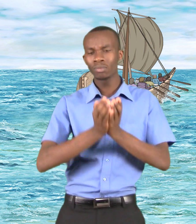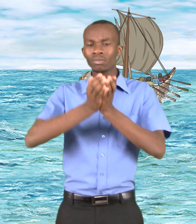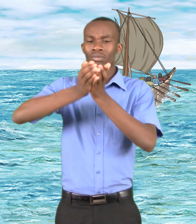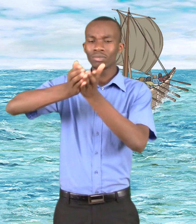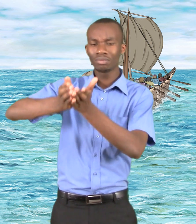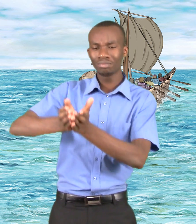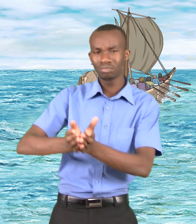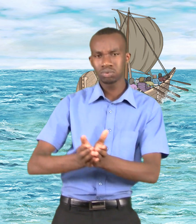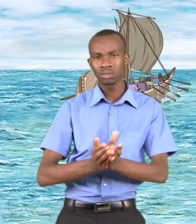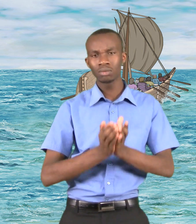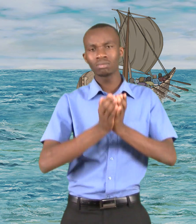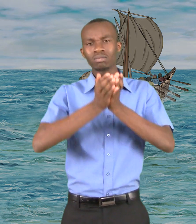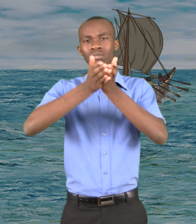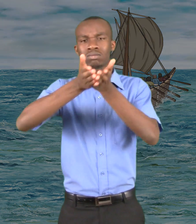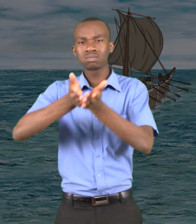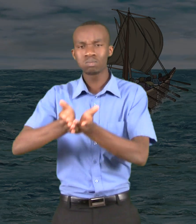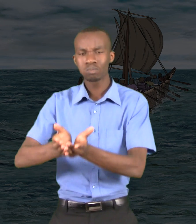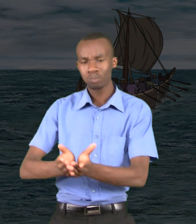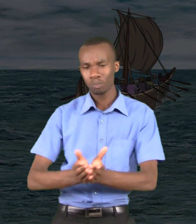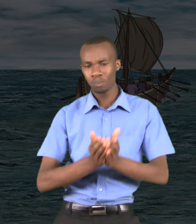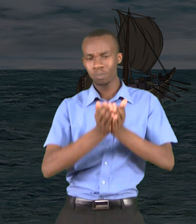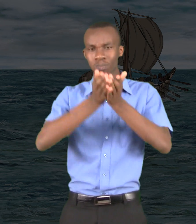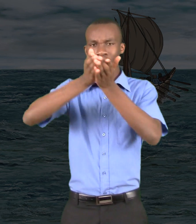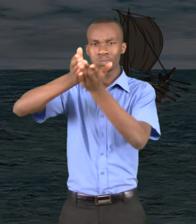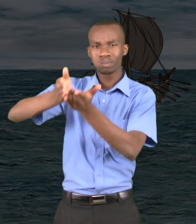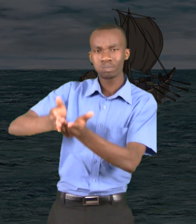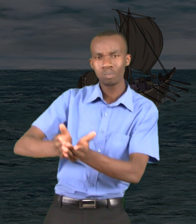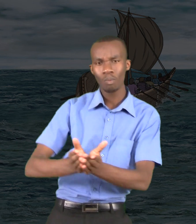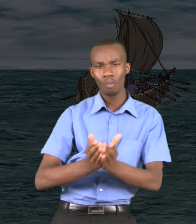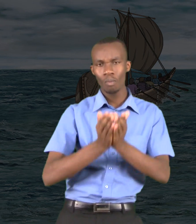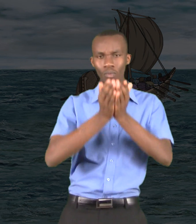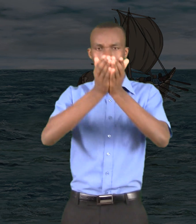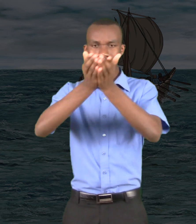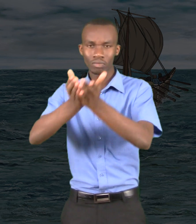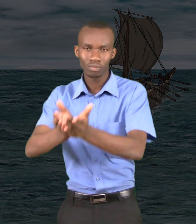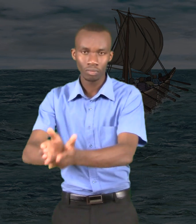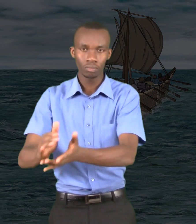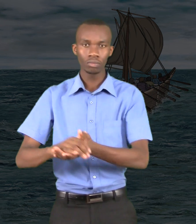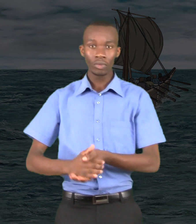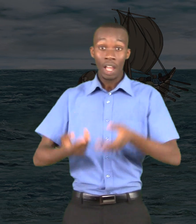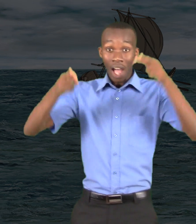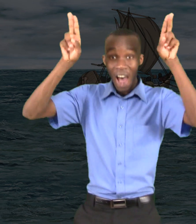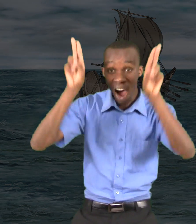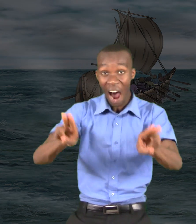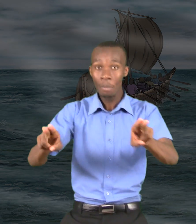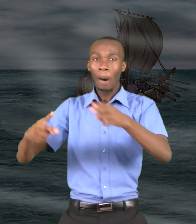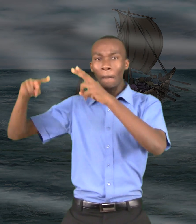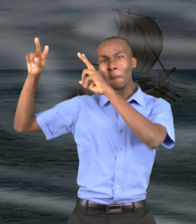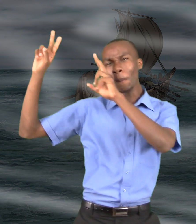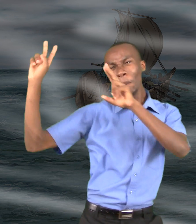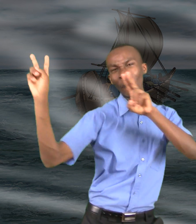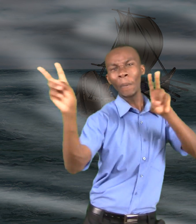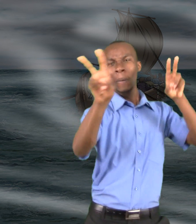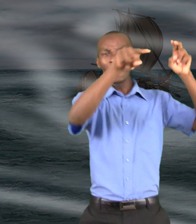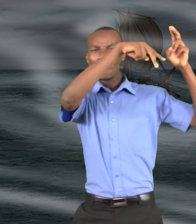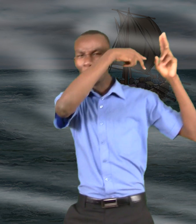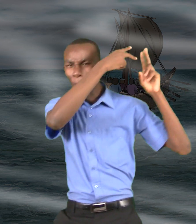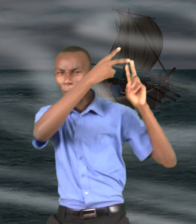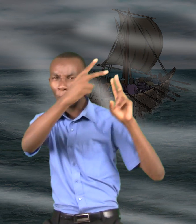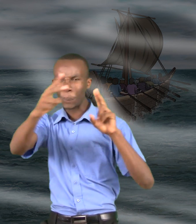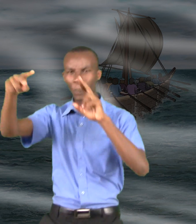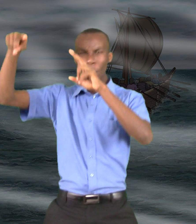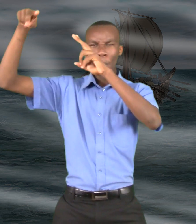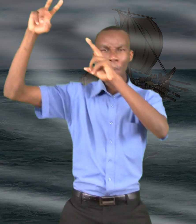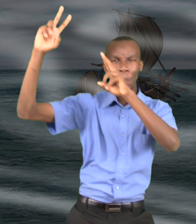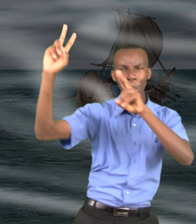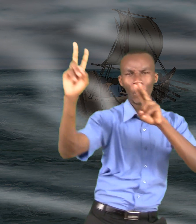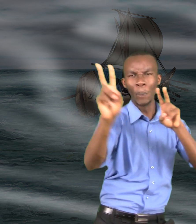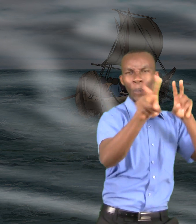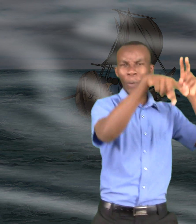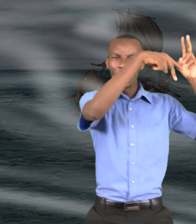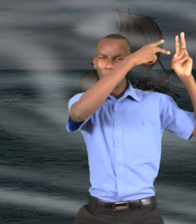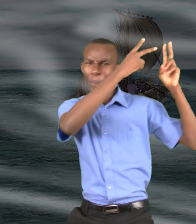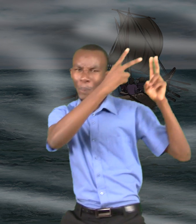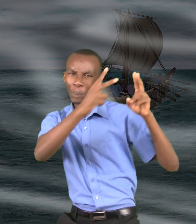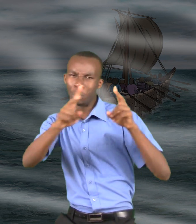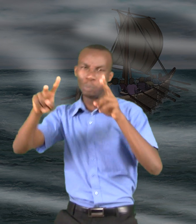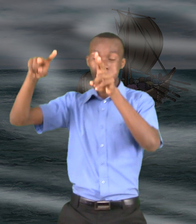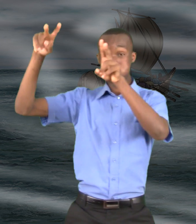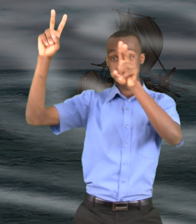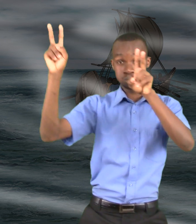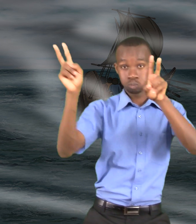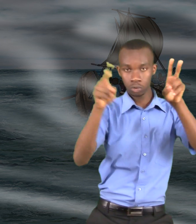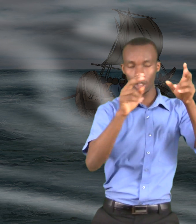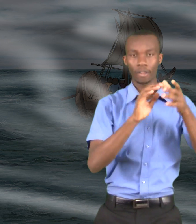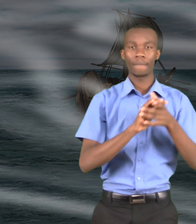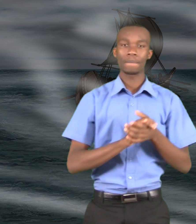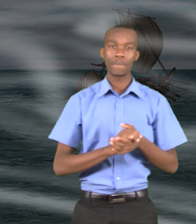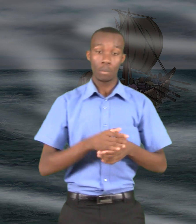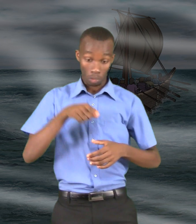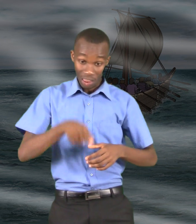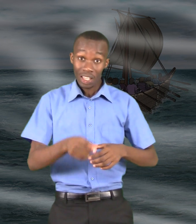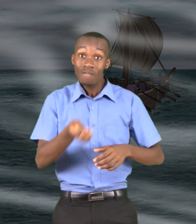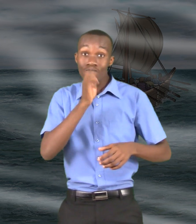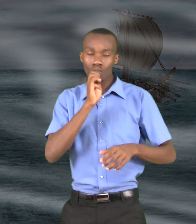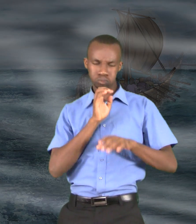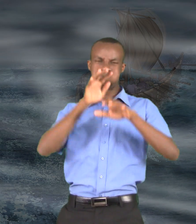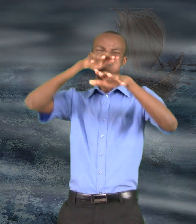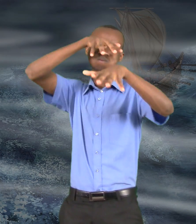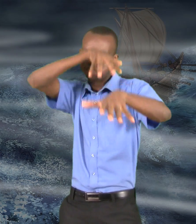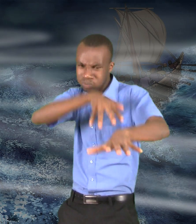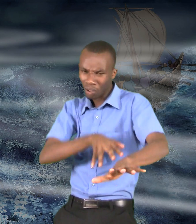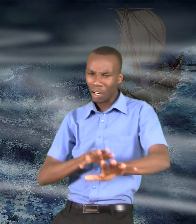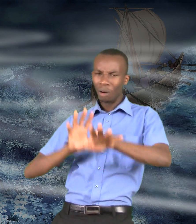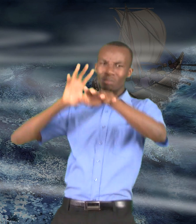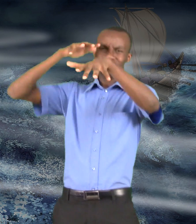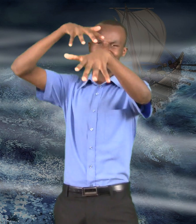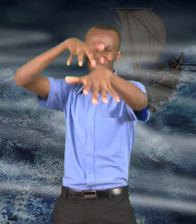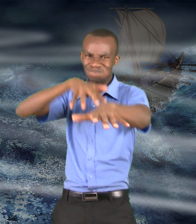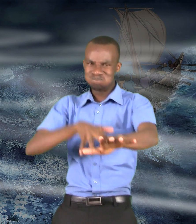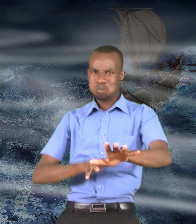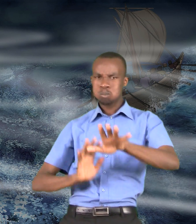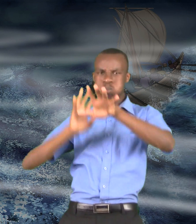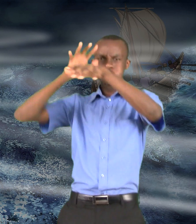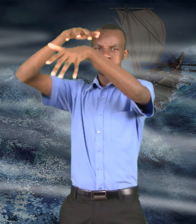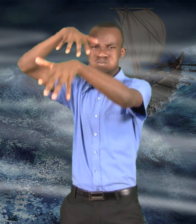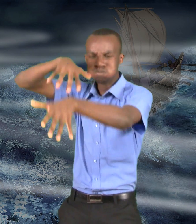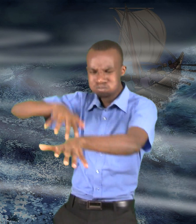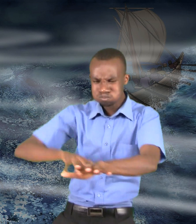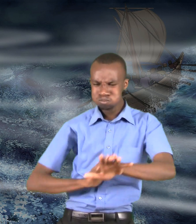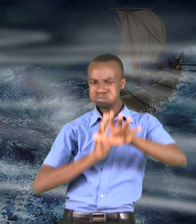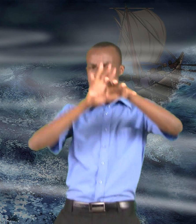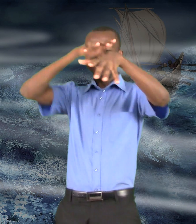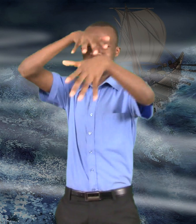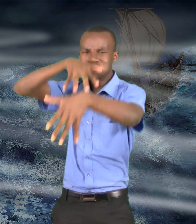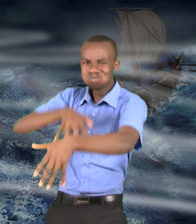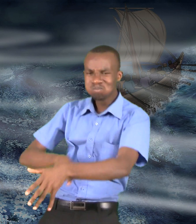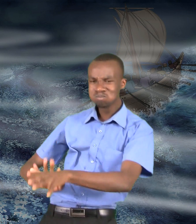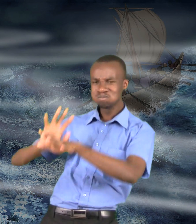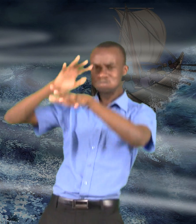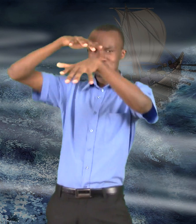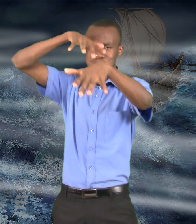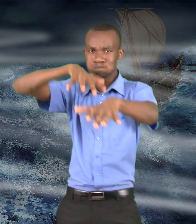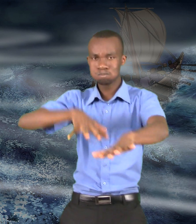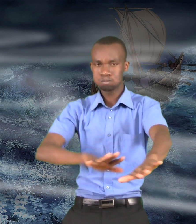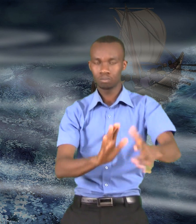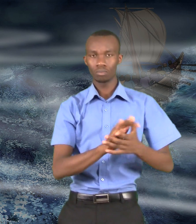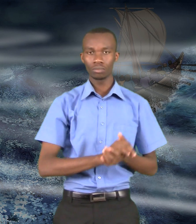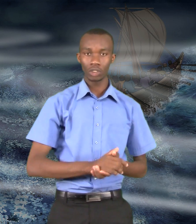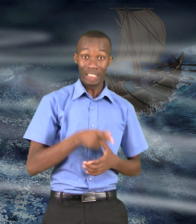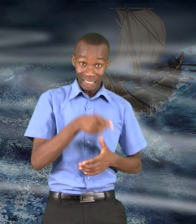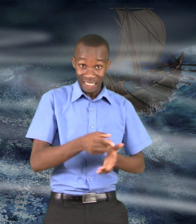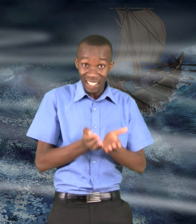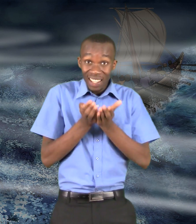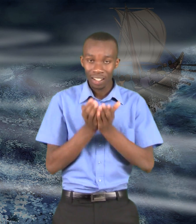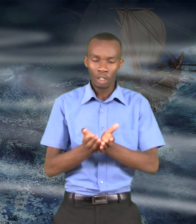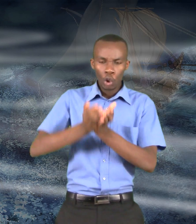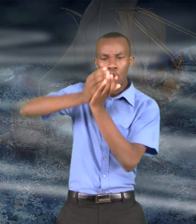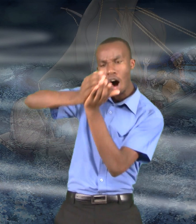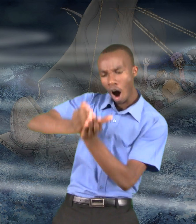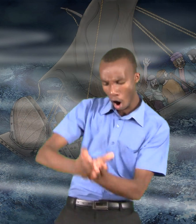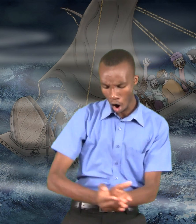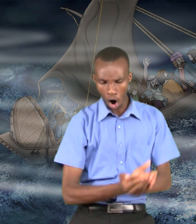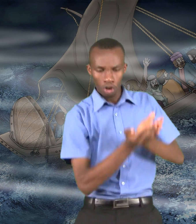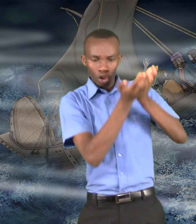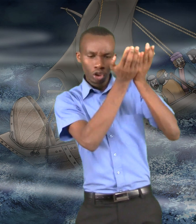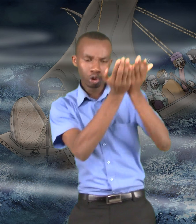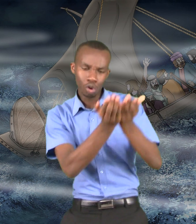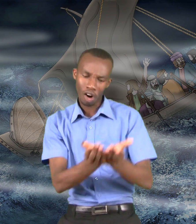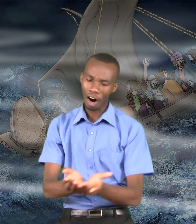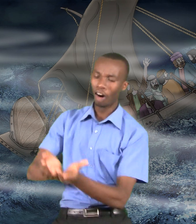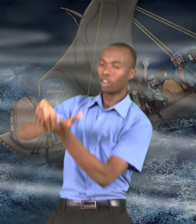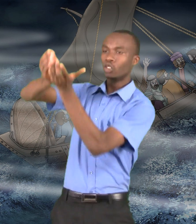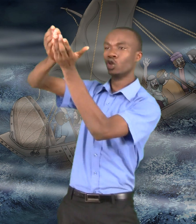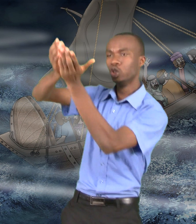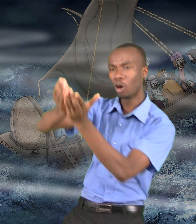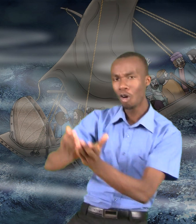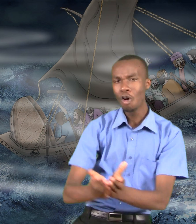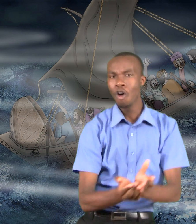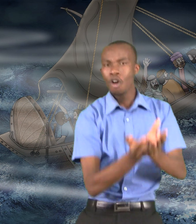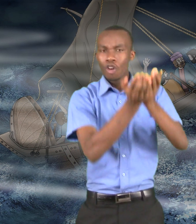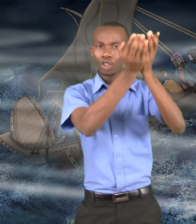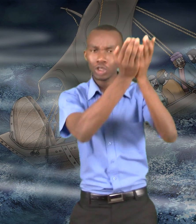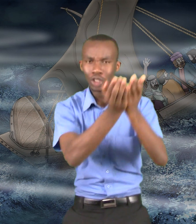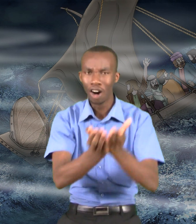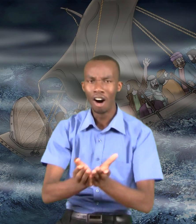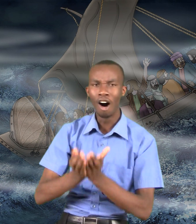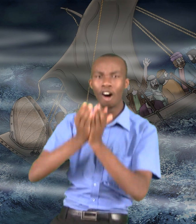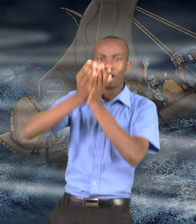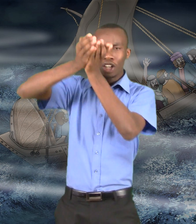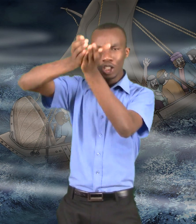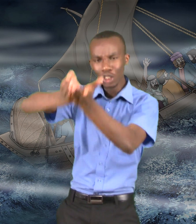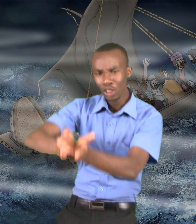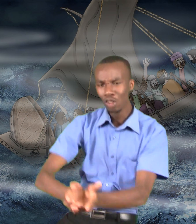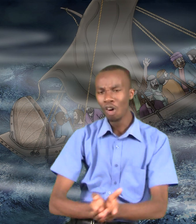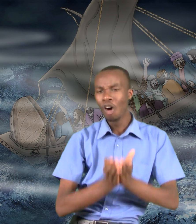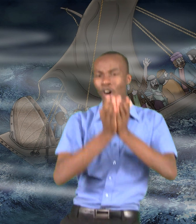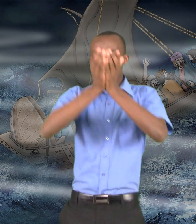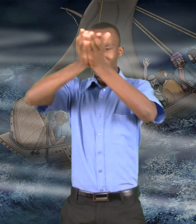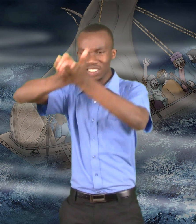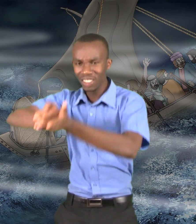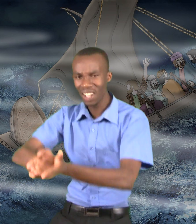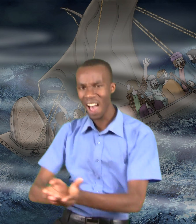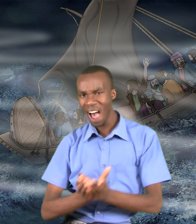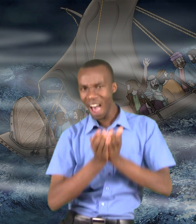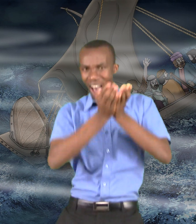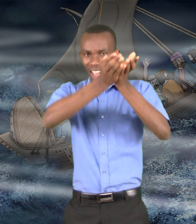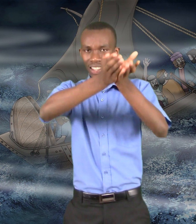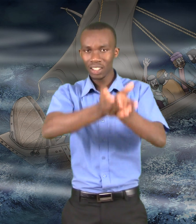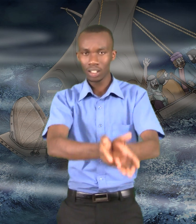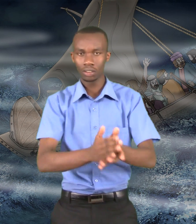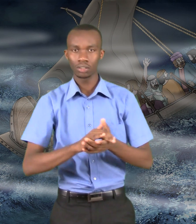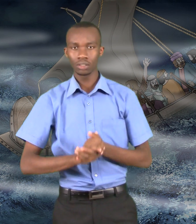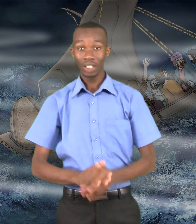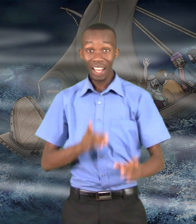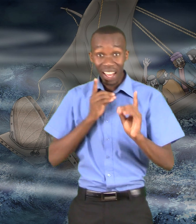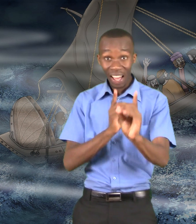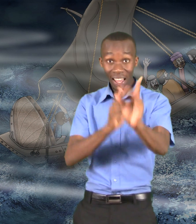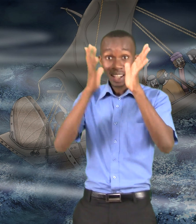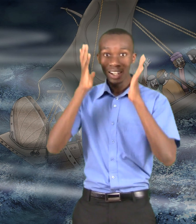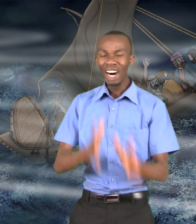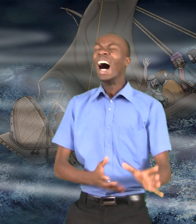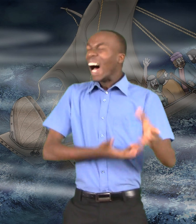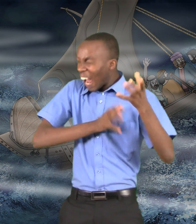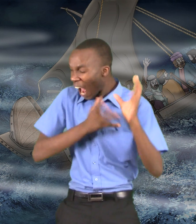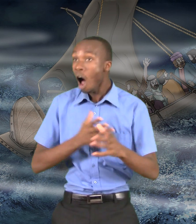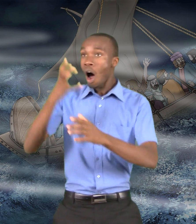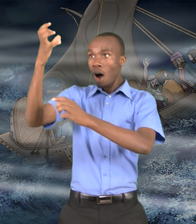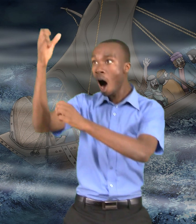Soon a violent windstorm came up, and the waves were breaking over the boat, so that it was being swamped.